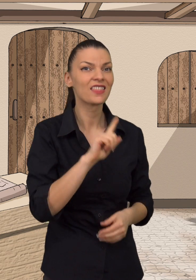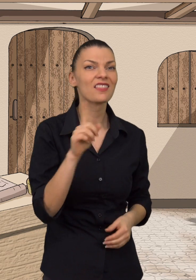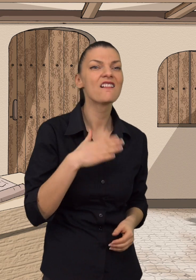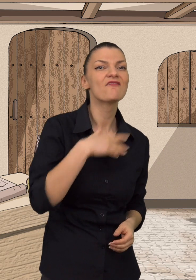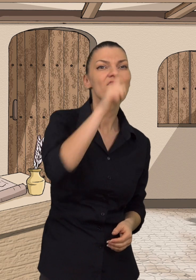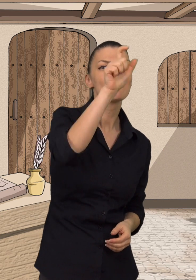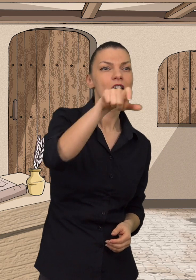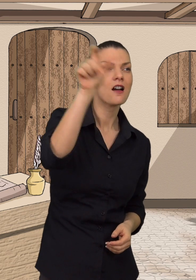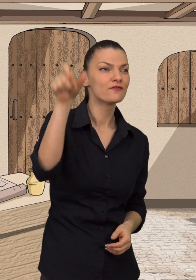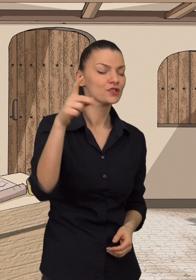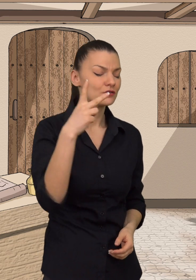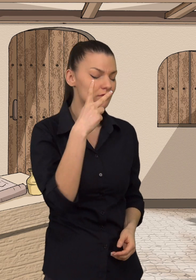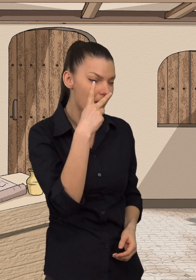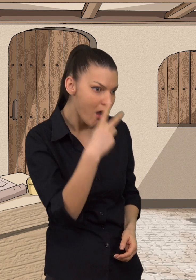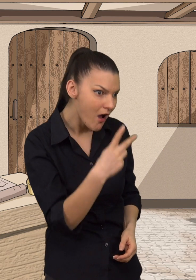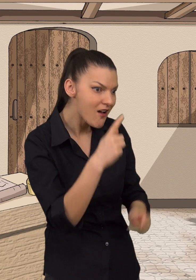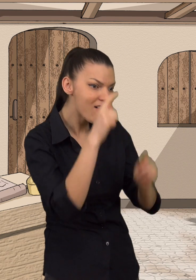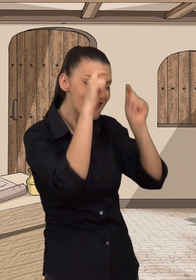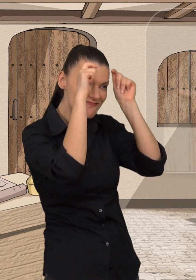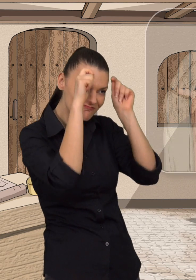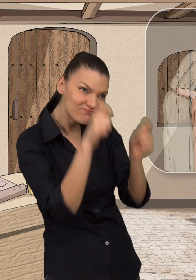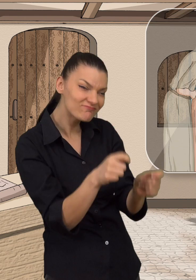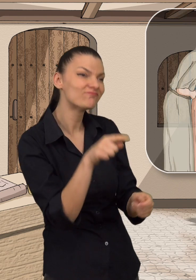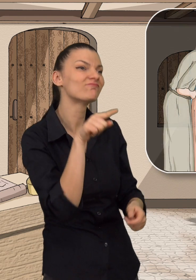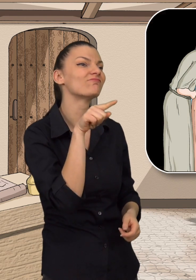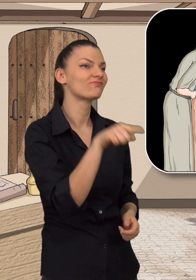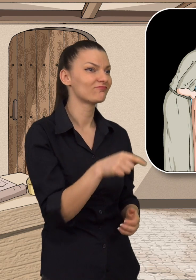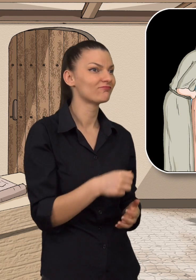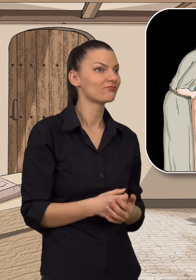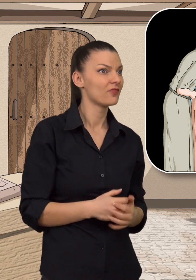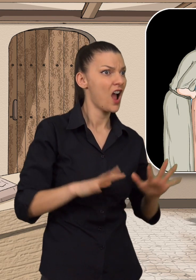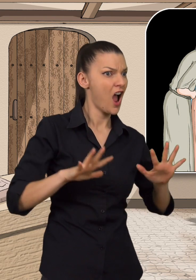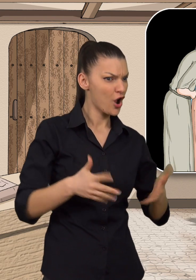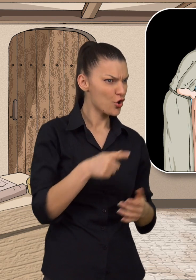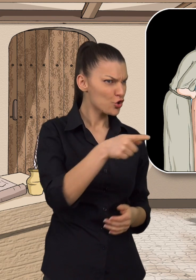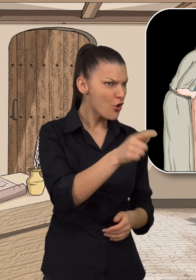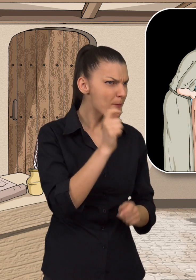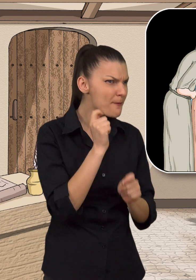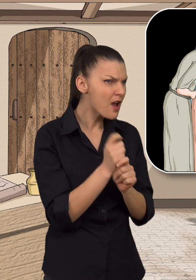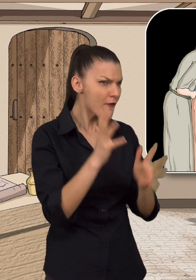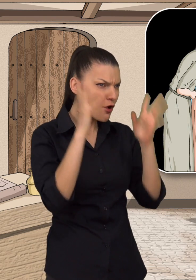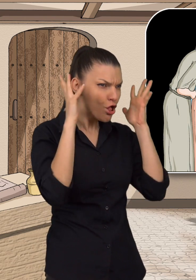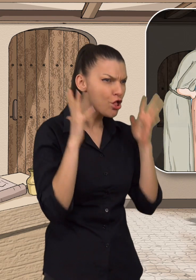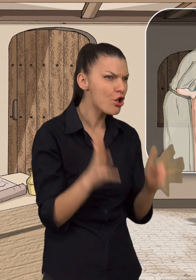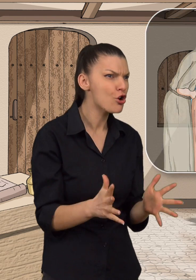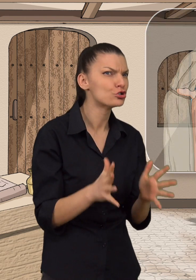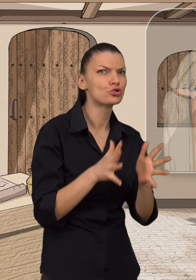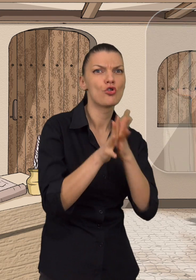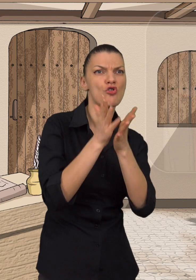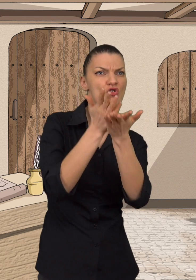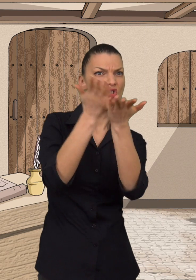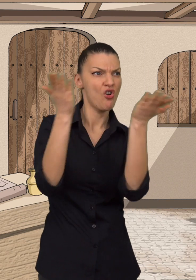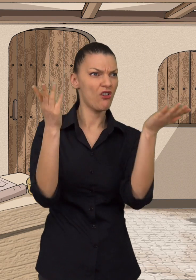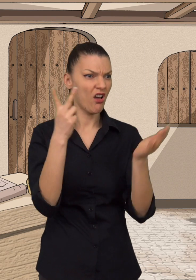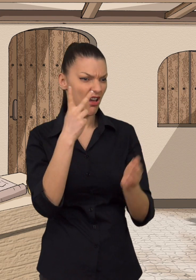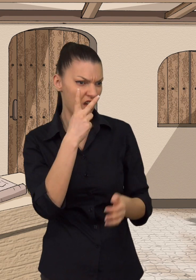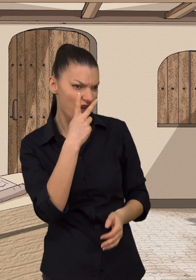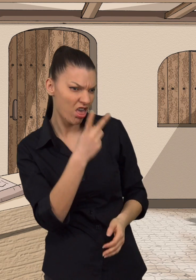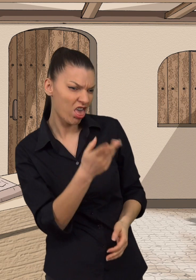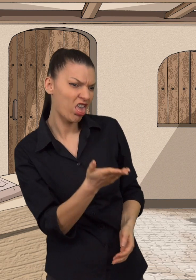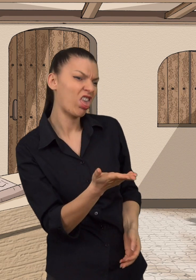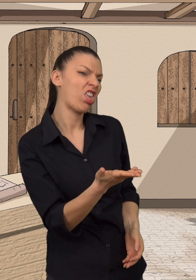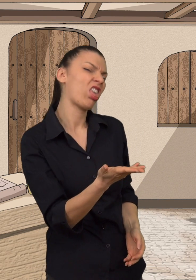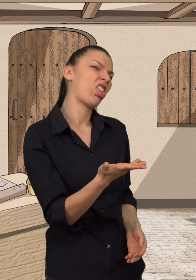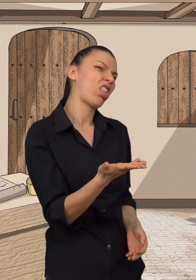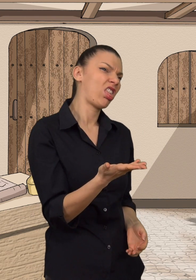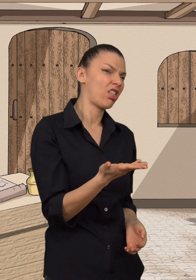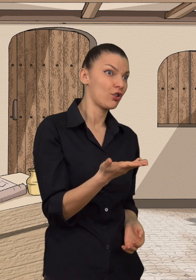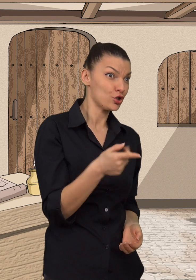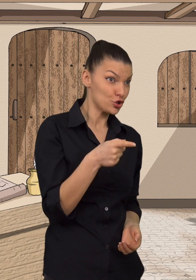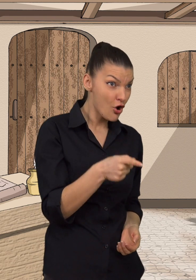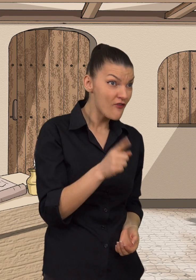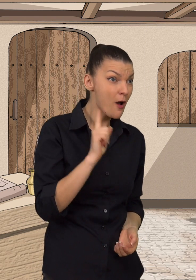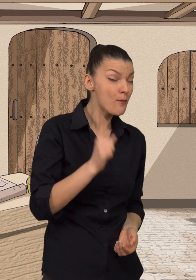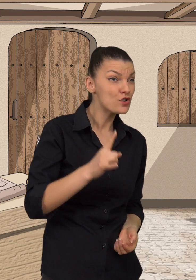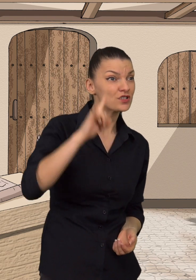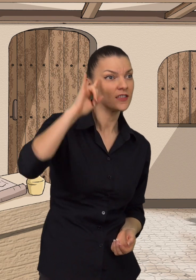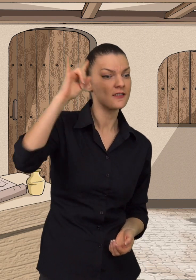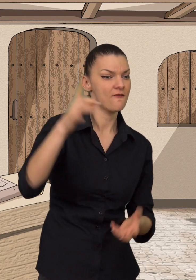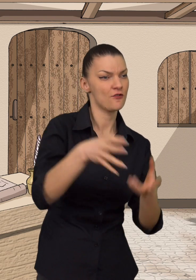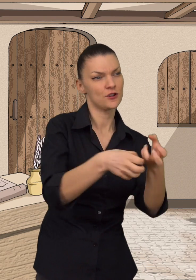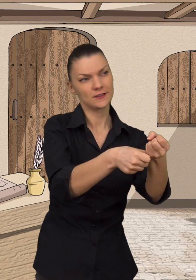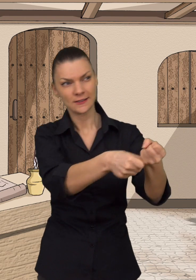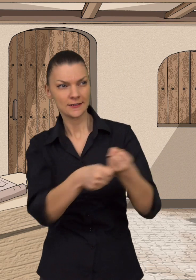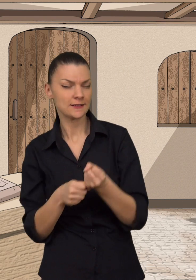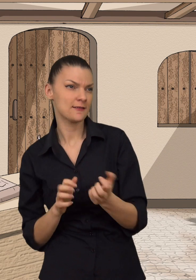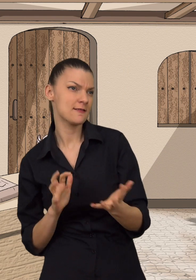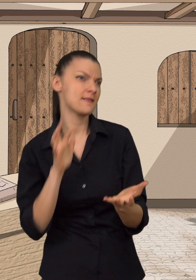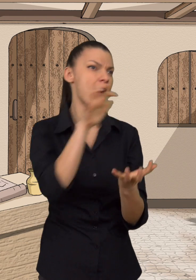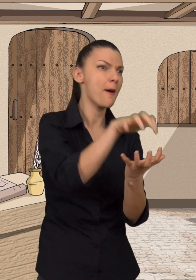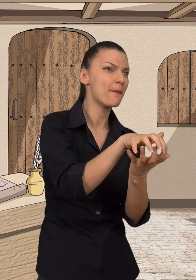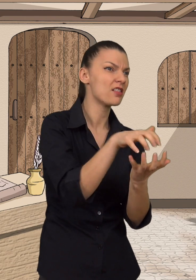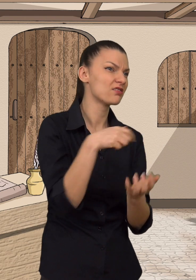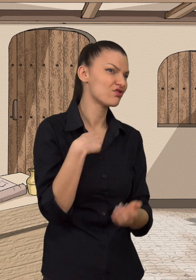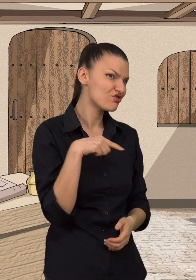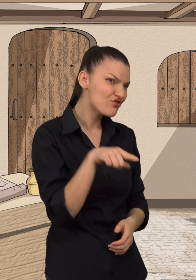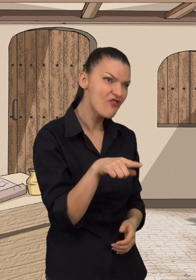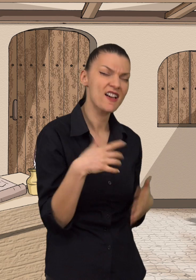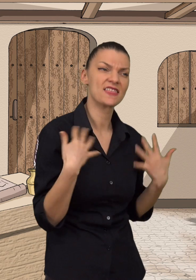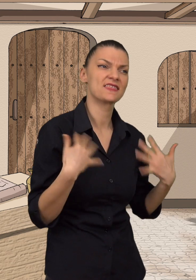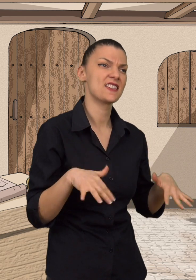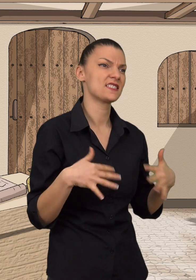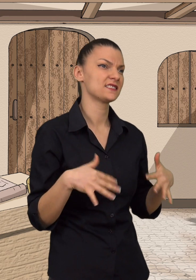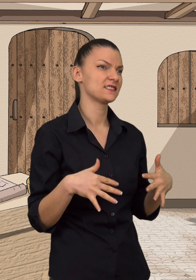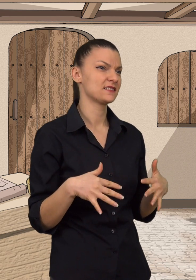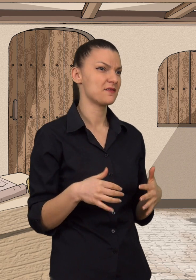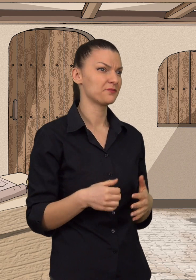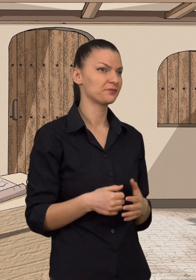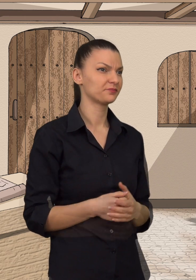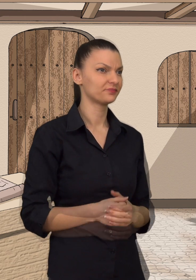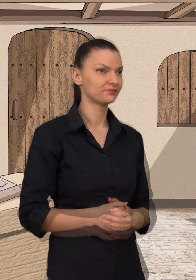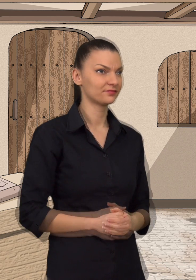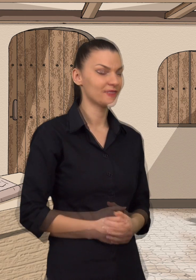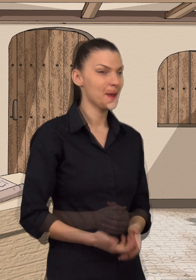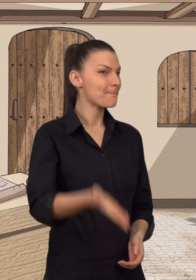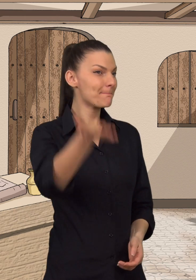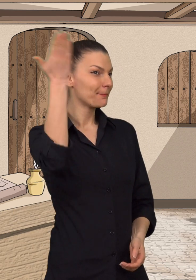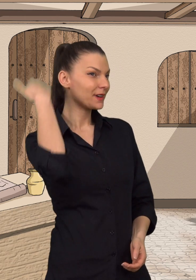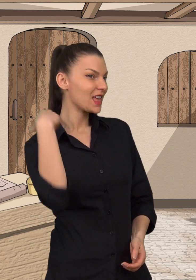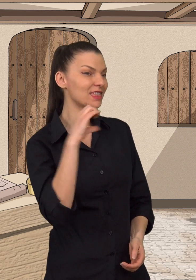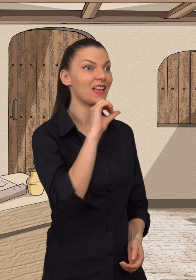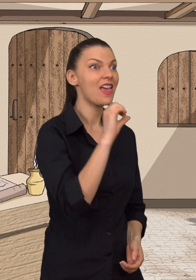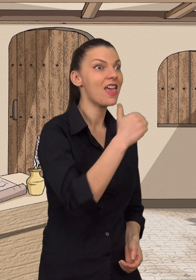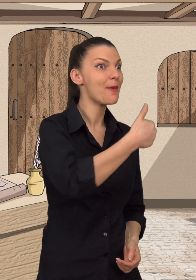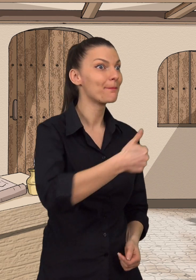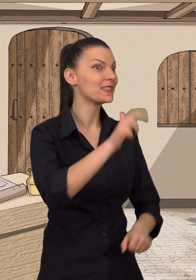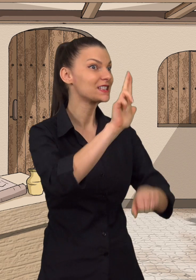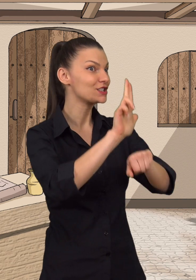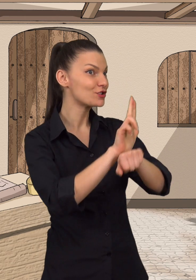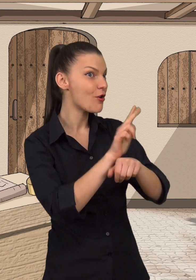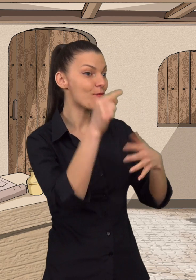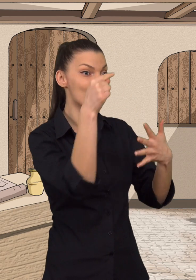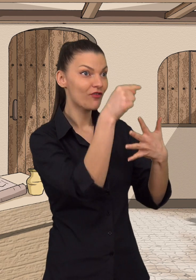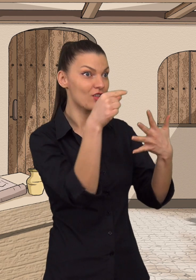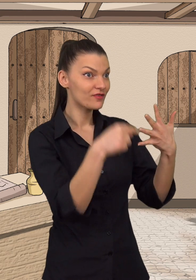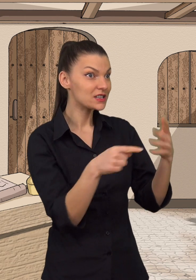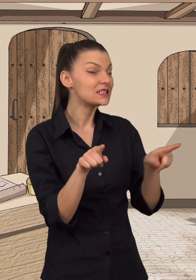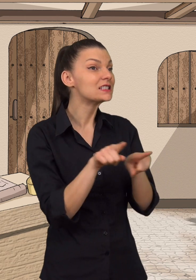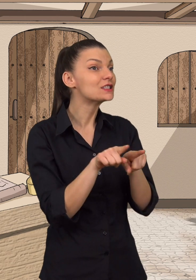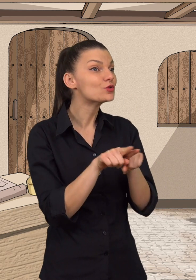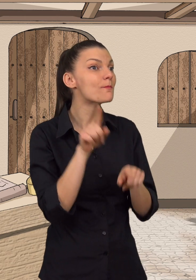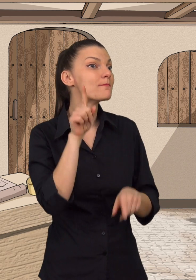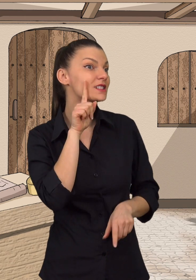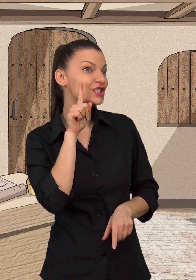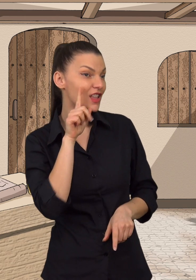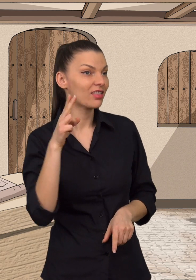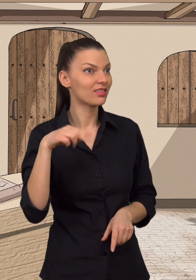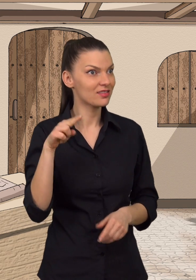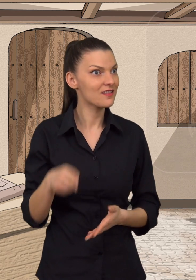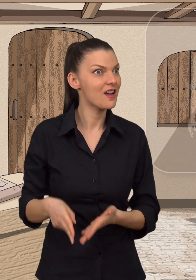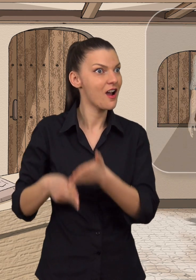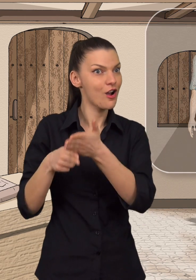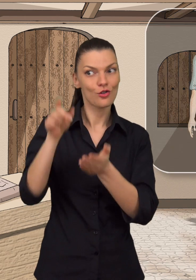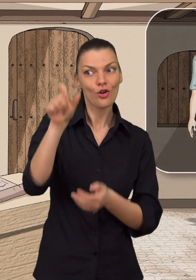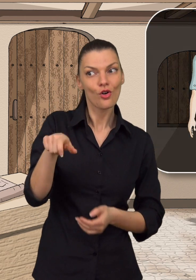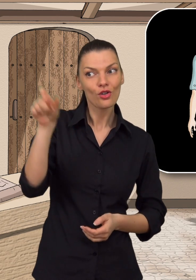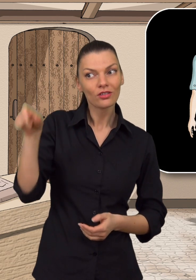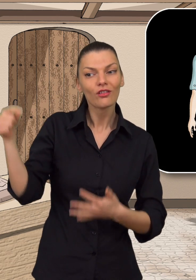Furthermore, he must have a good reputation with outsiders, so that he will not fall into disgrace and into the snare of the devil.